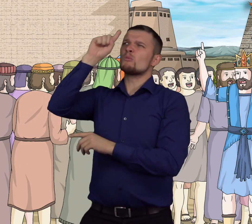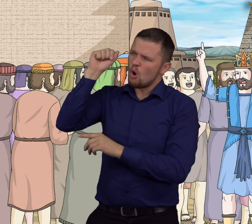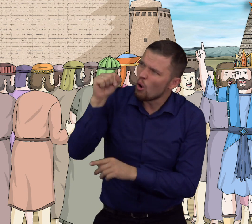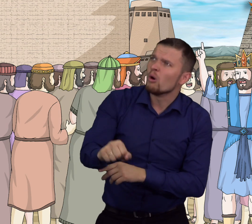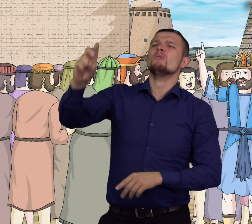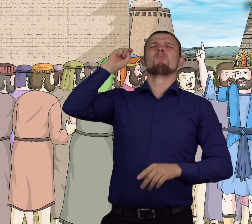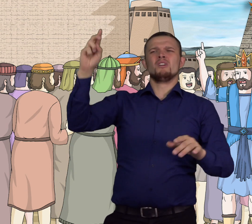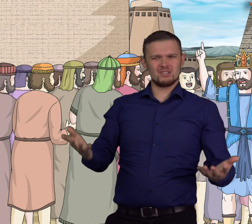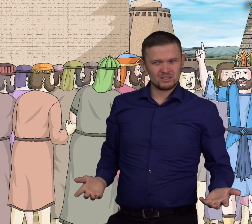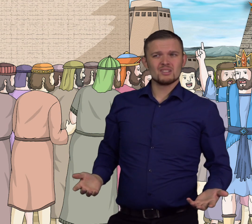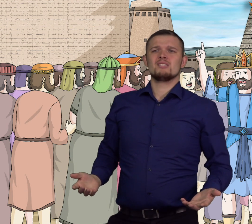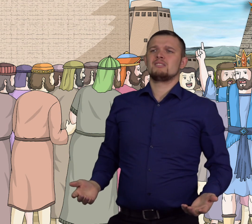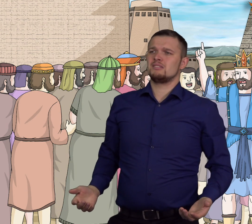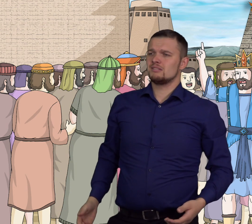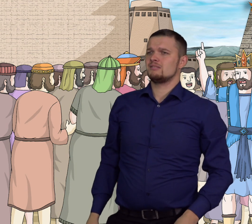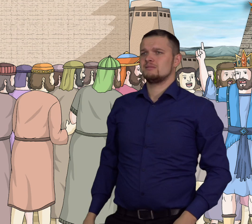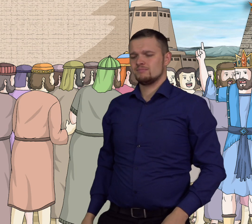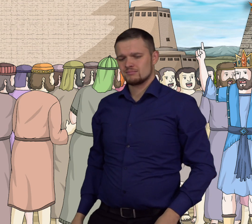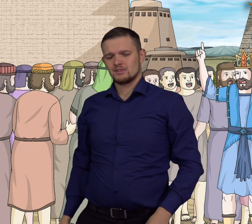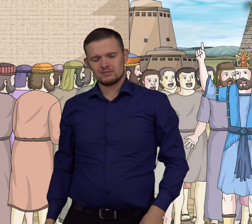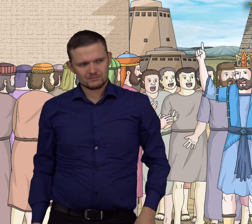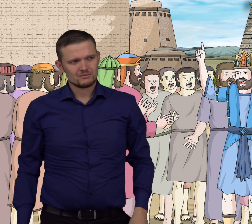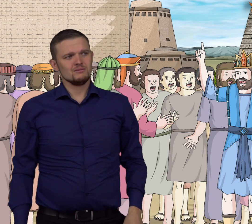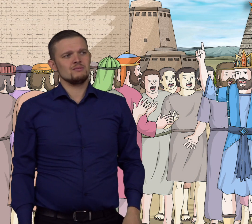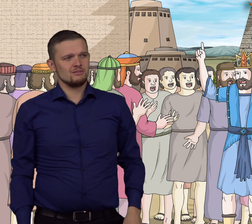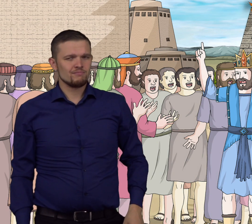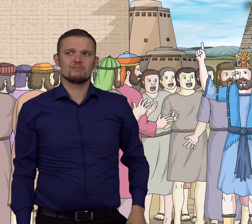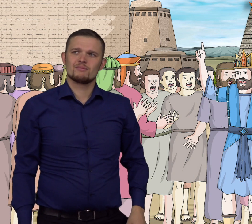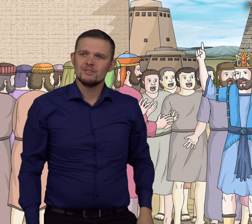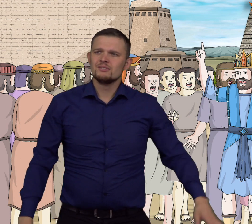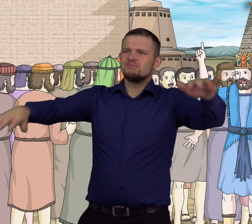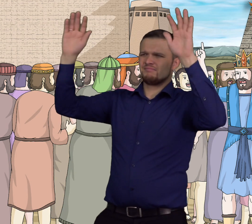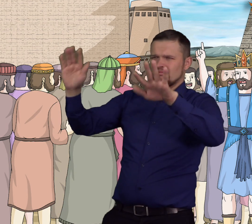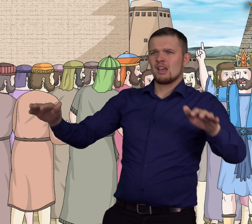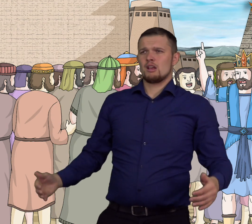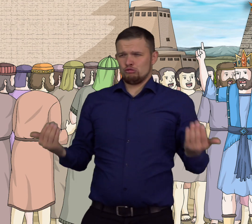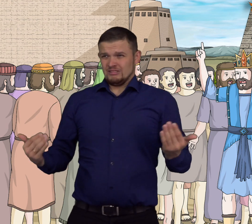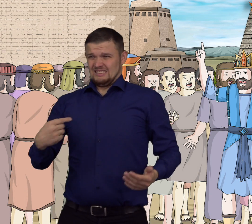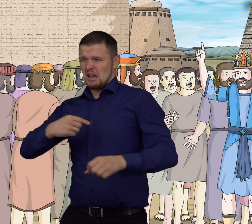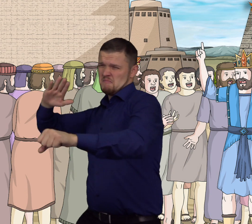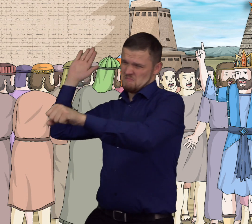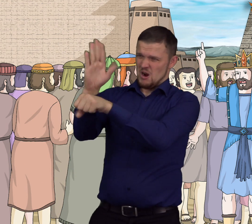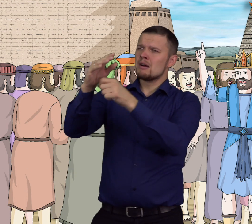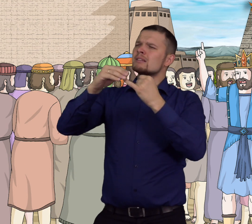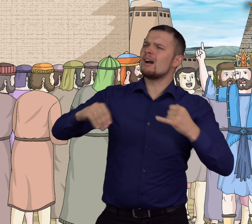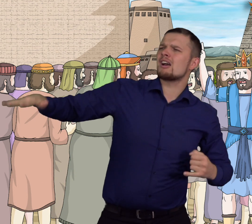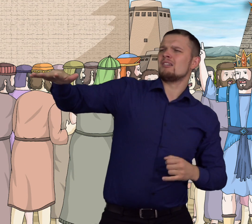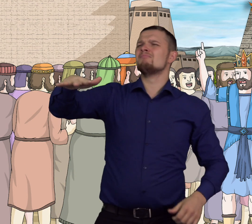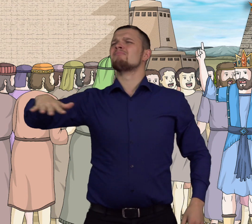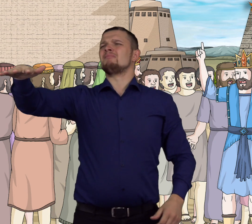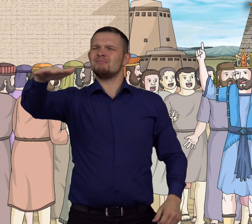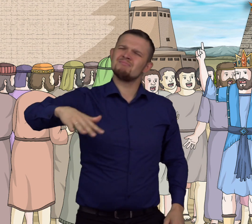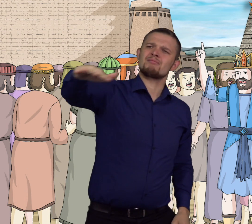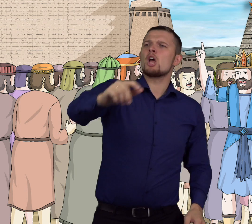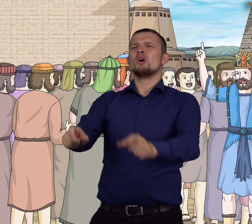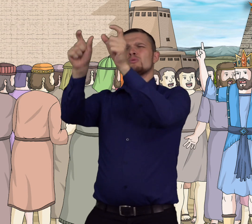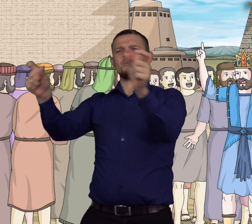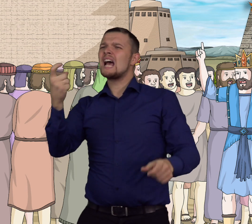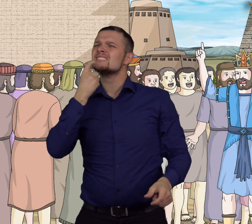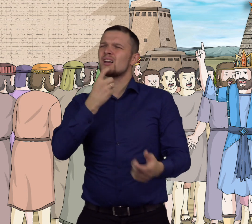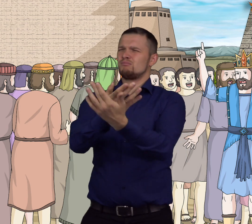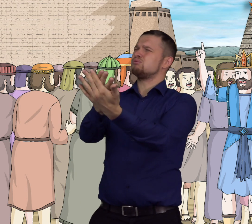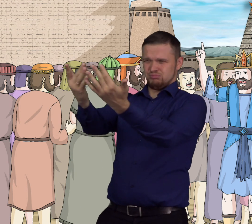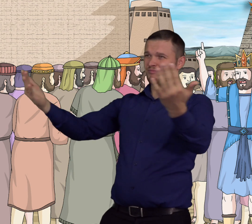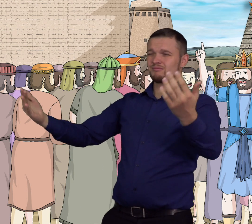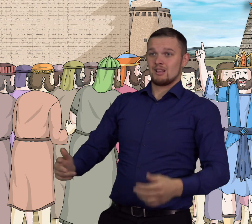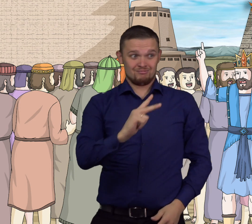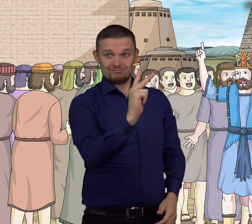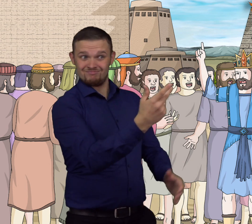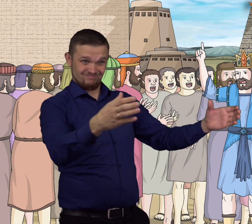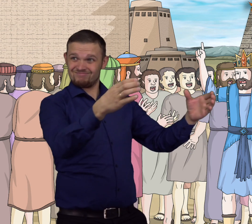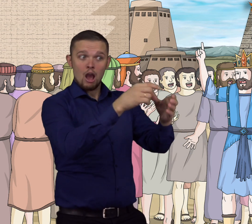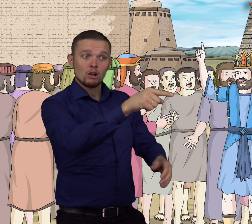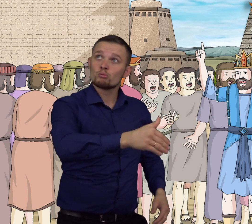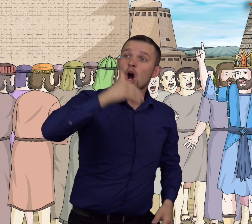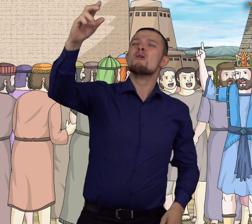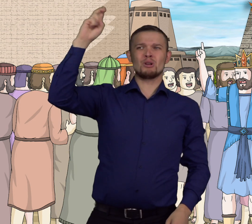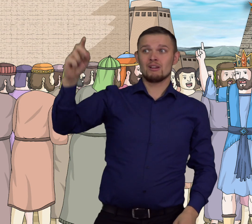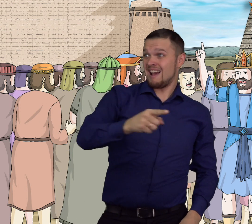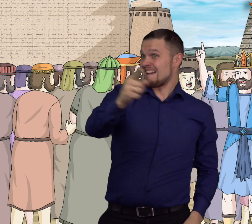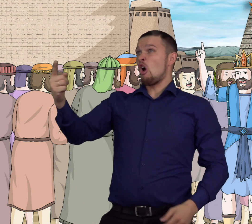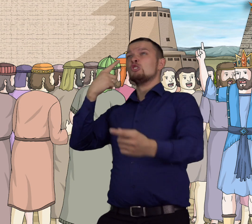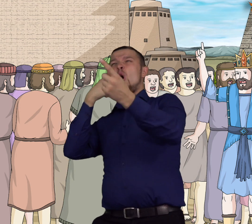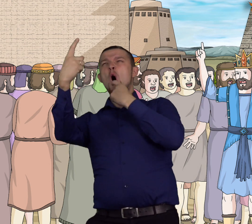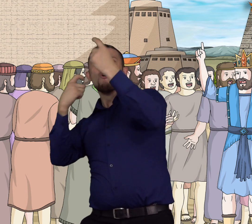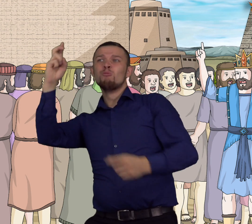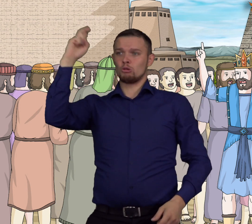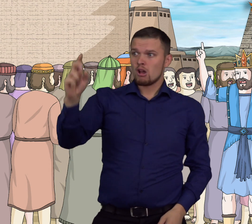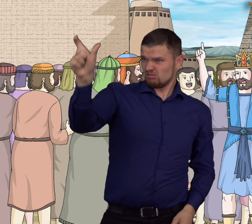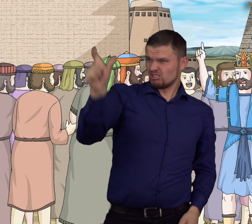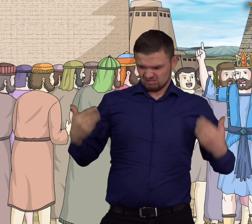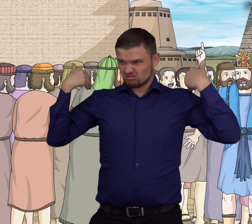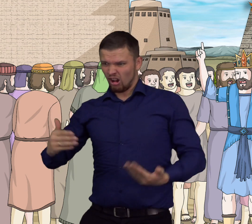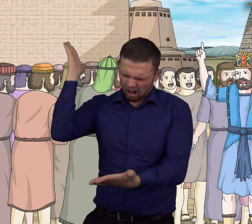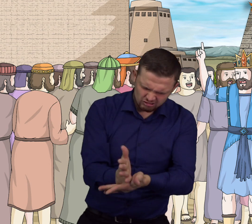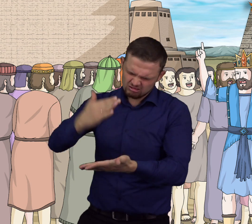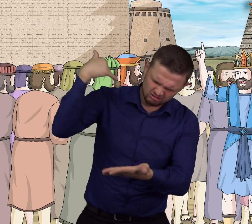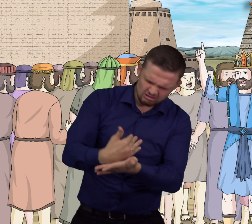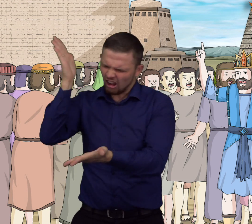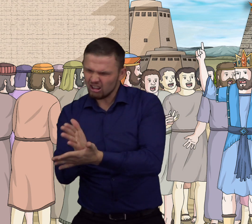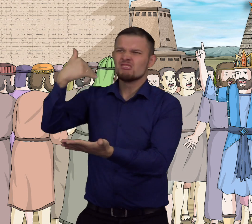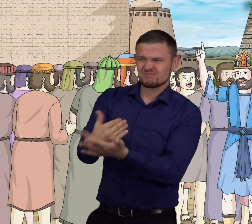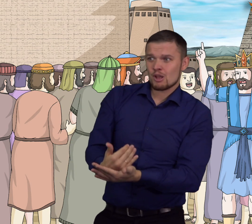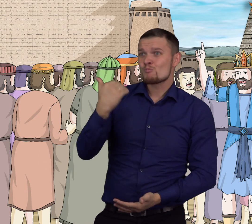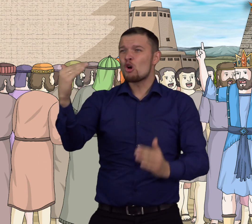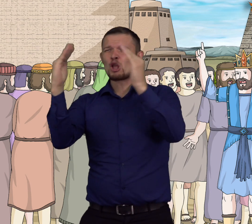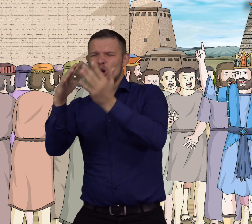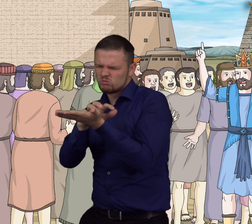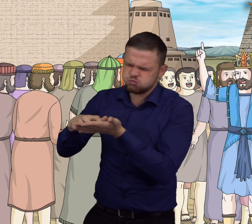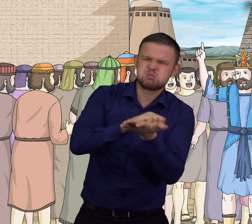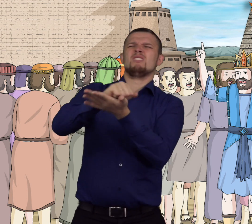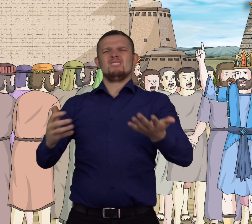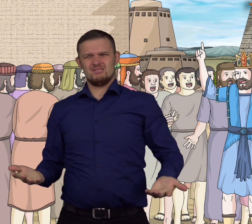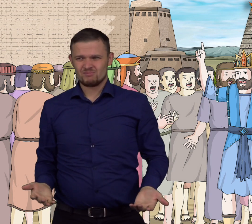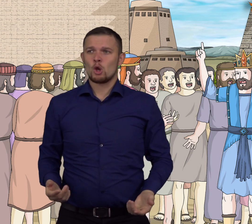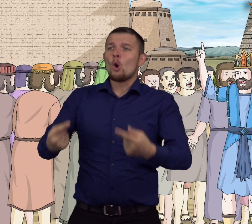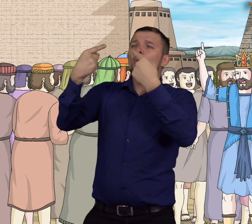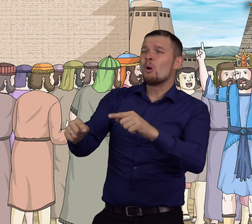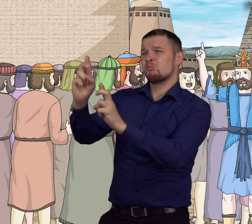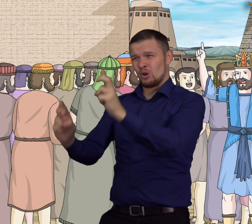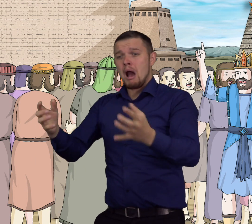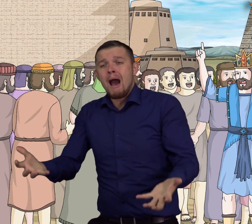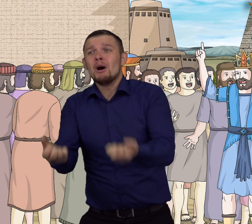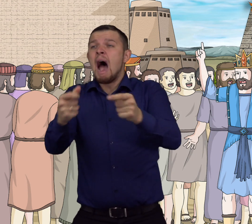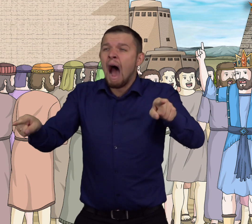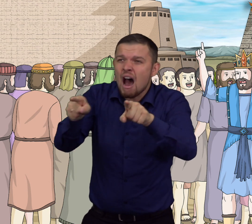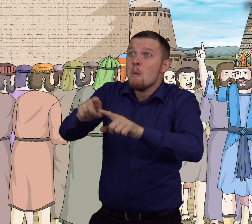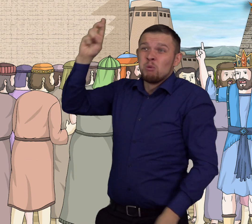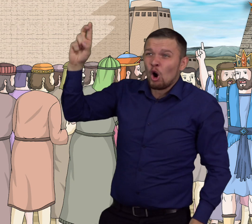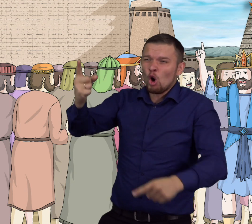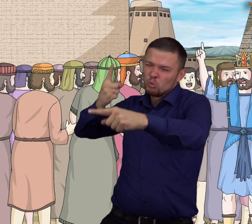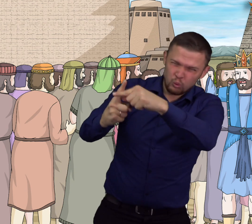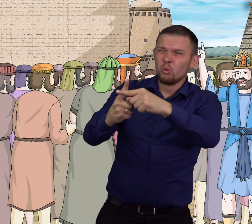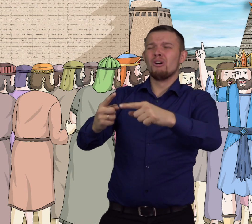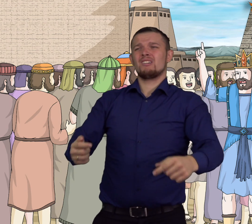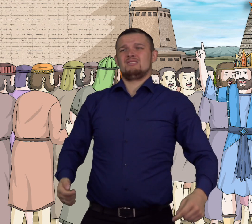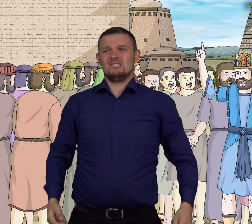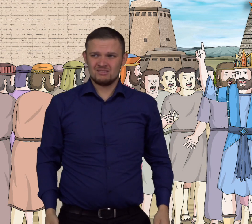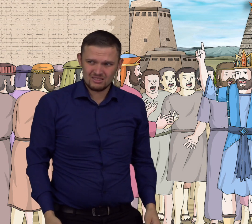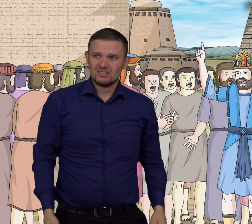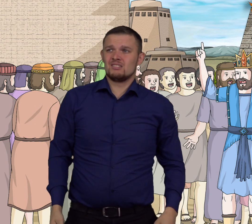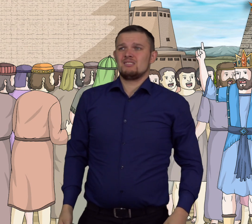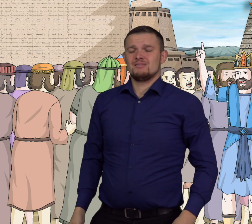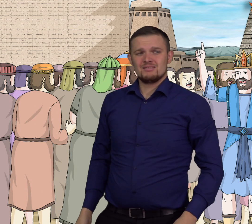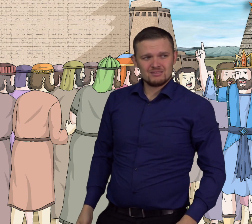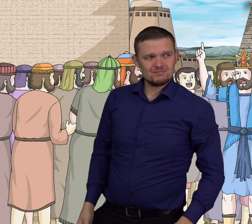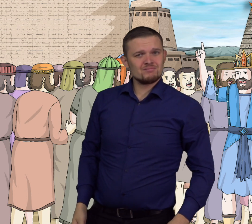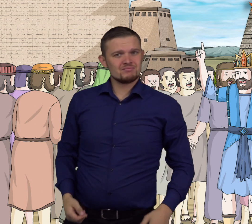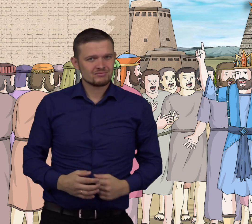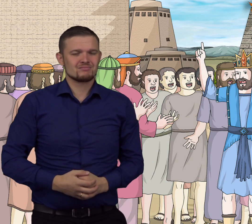Therefore I decree that the people of any nation or language who say anything offensive against the God of Shadrach, Meshach, and Abednego will be cut into pieces and their houses reduced to rubble.